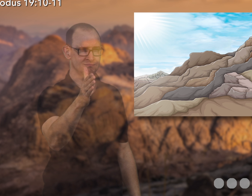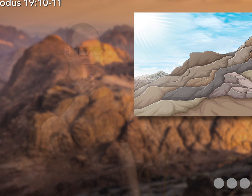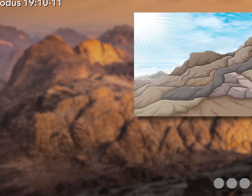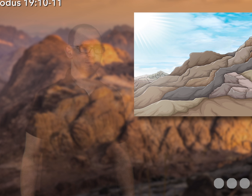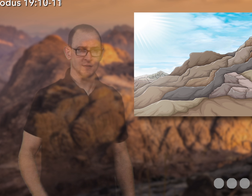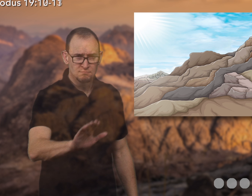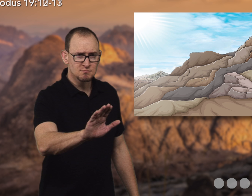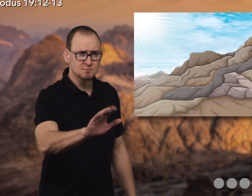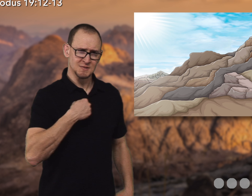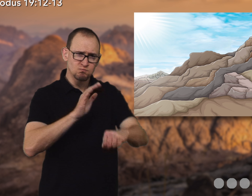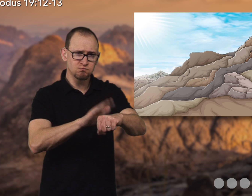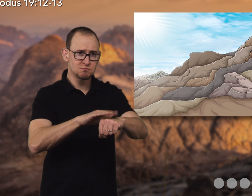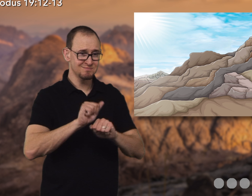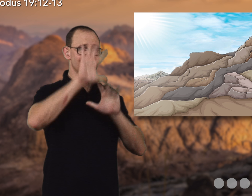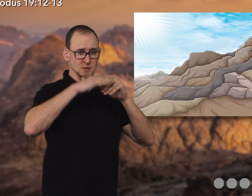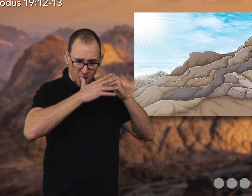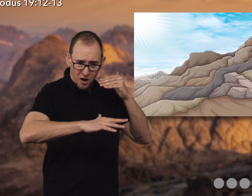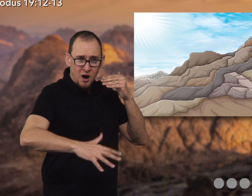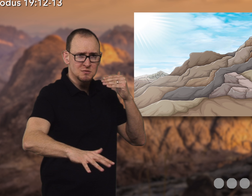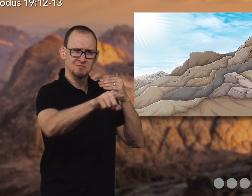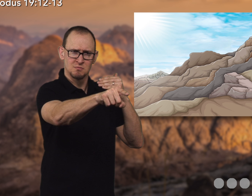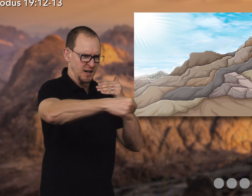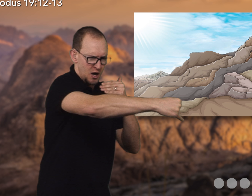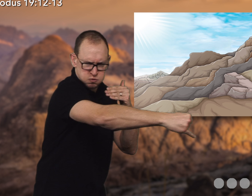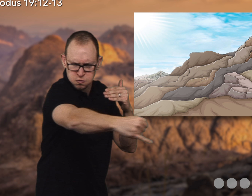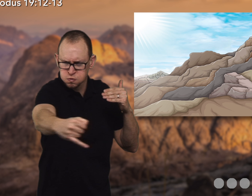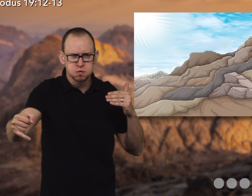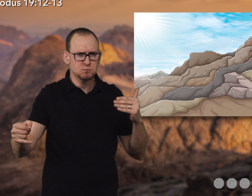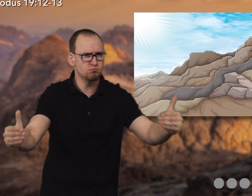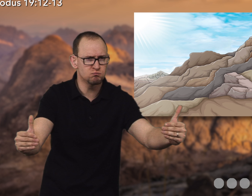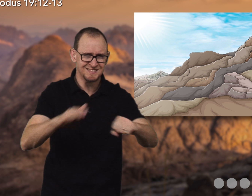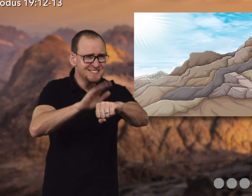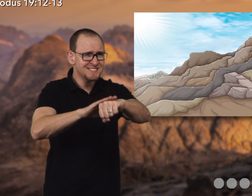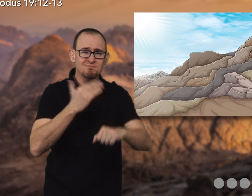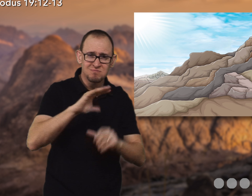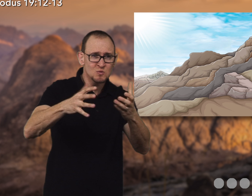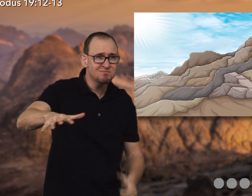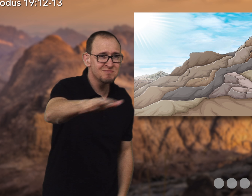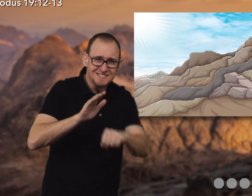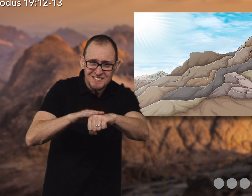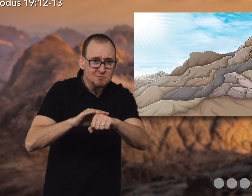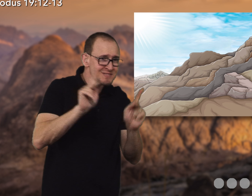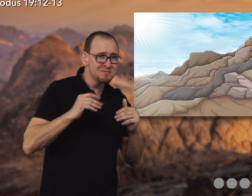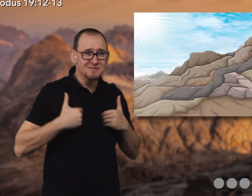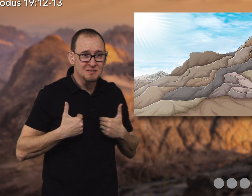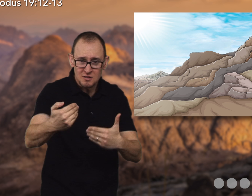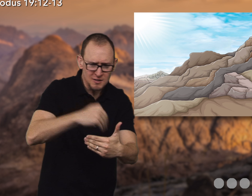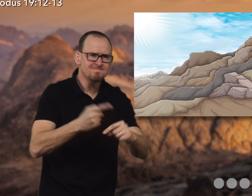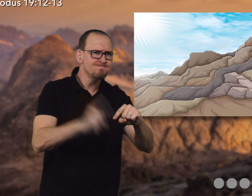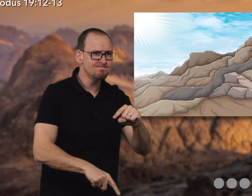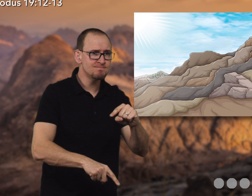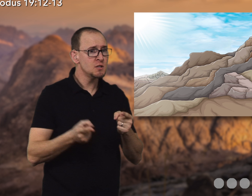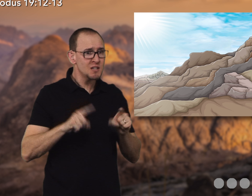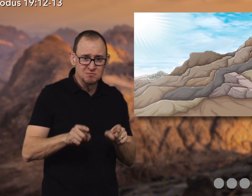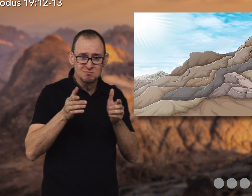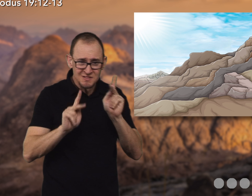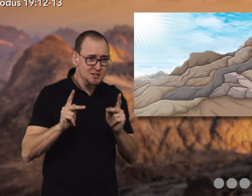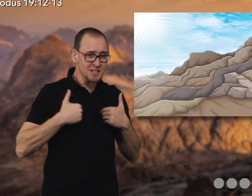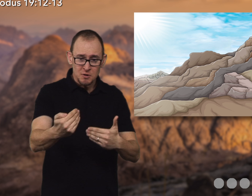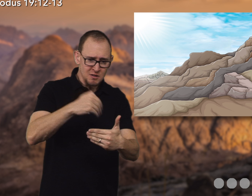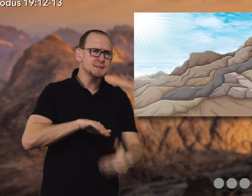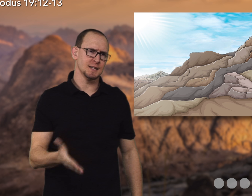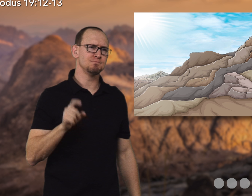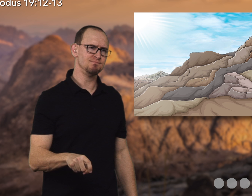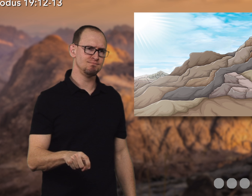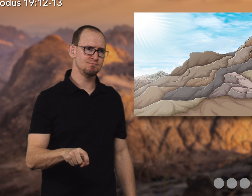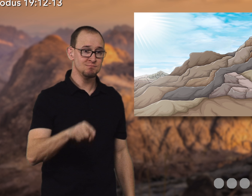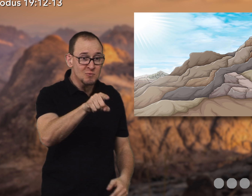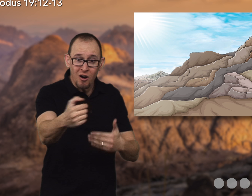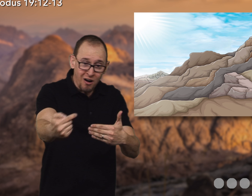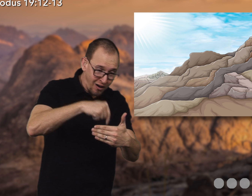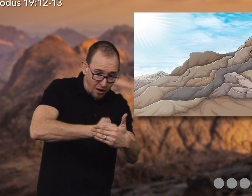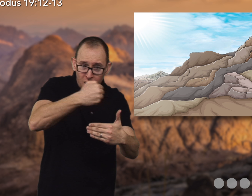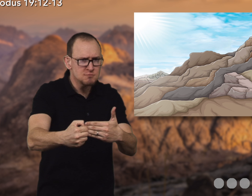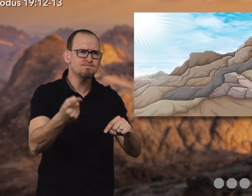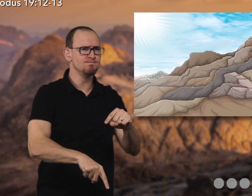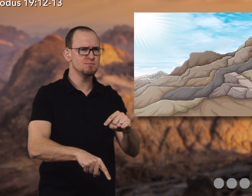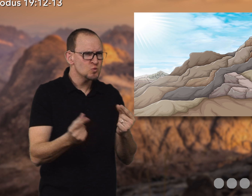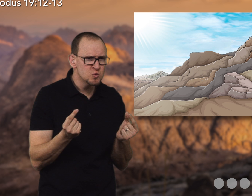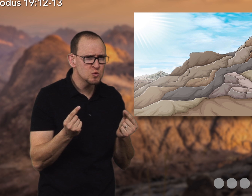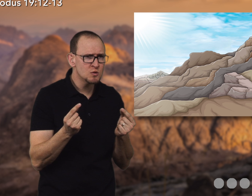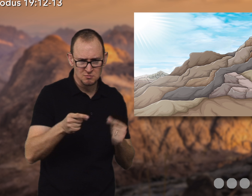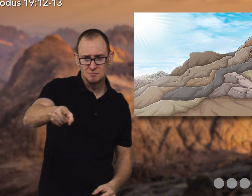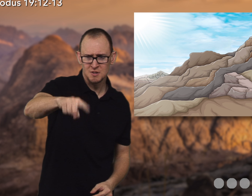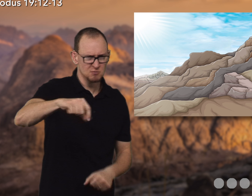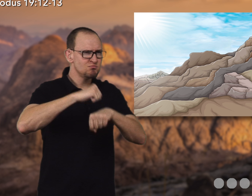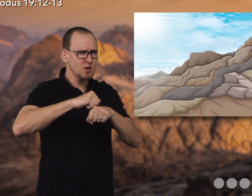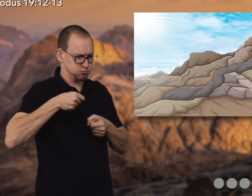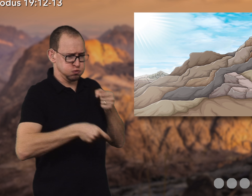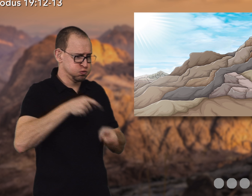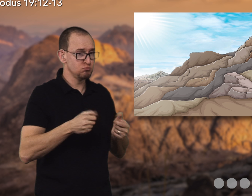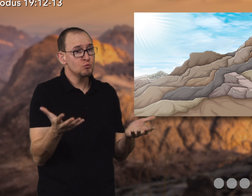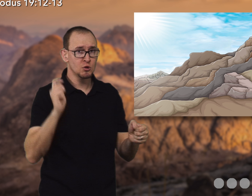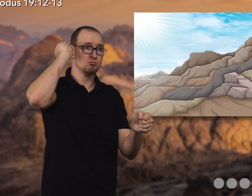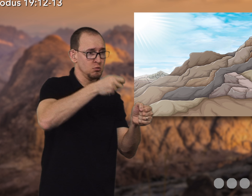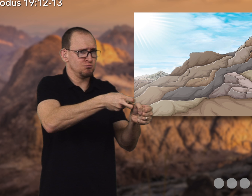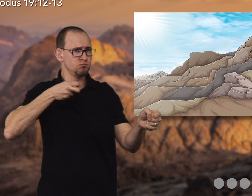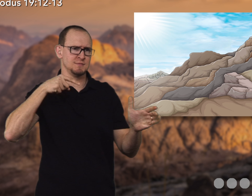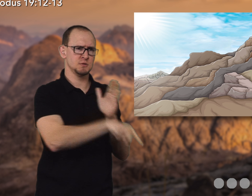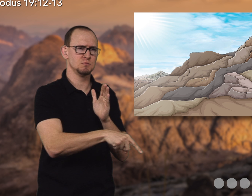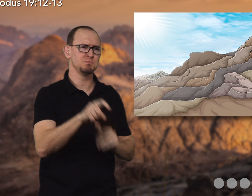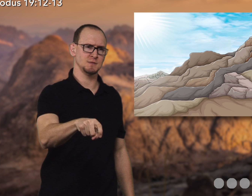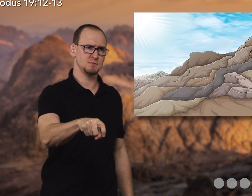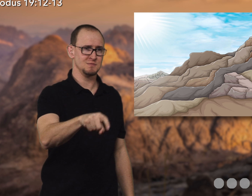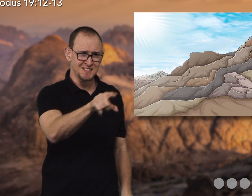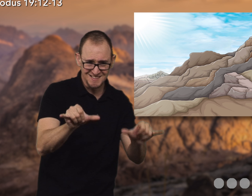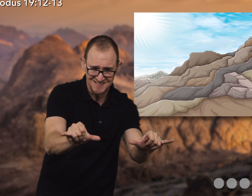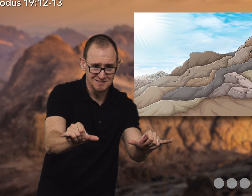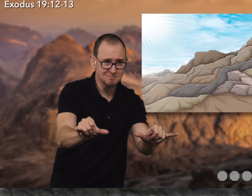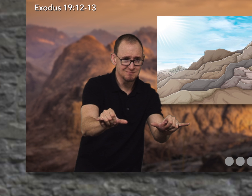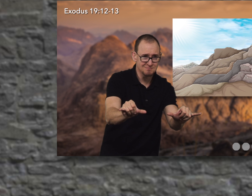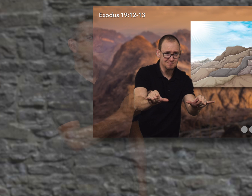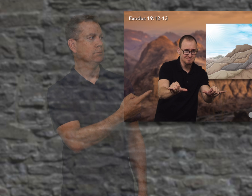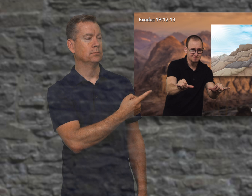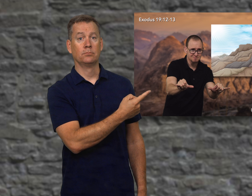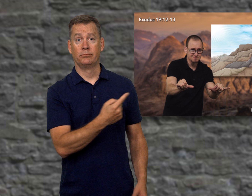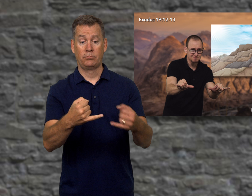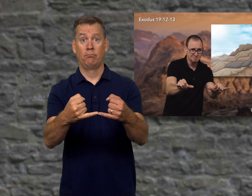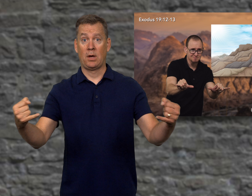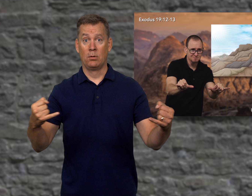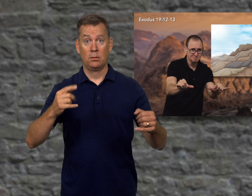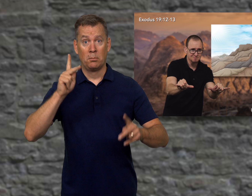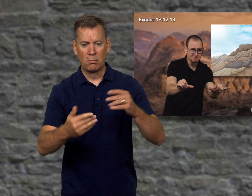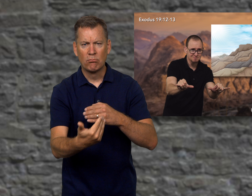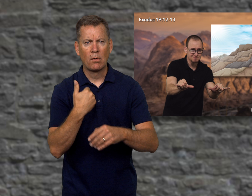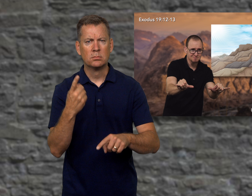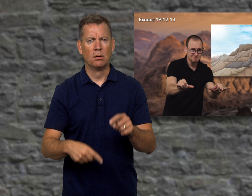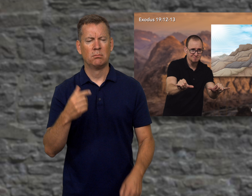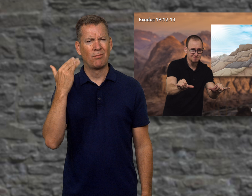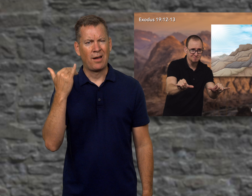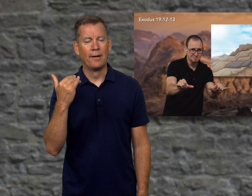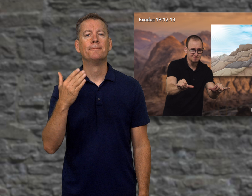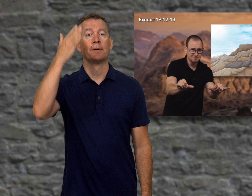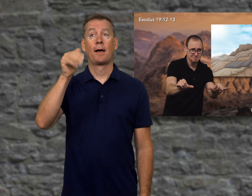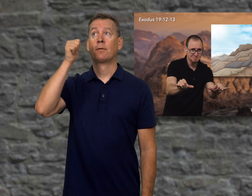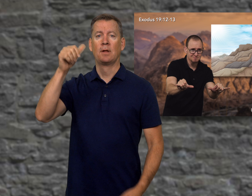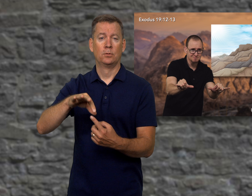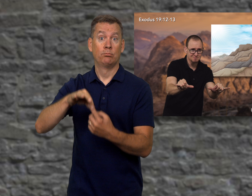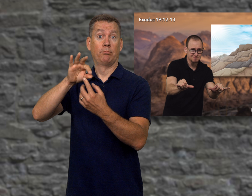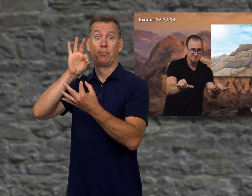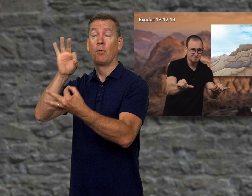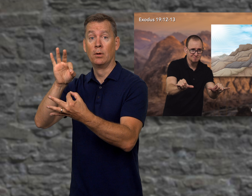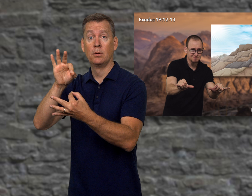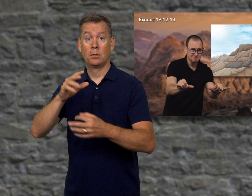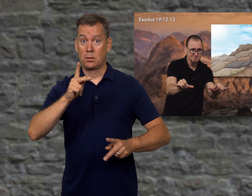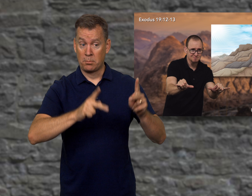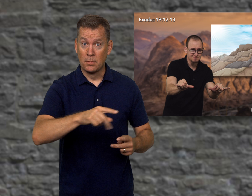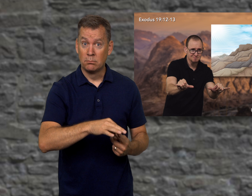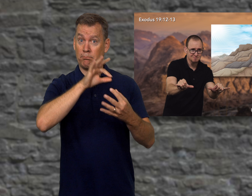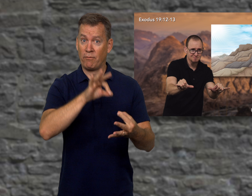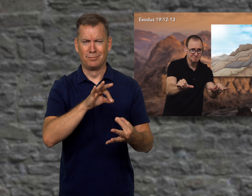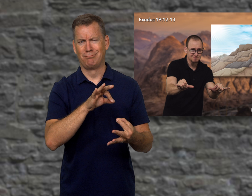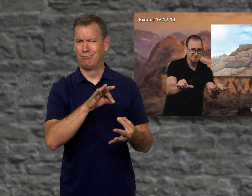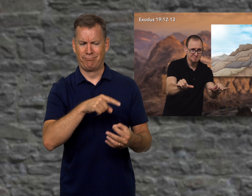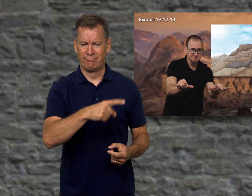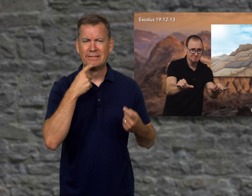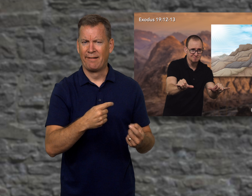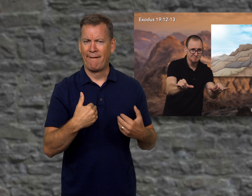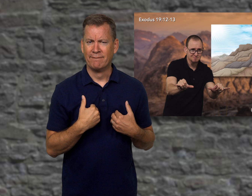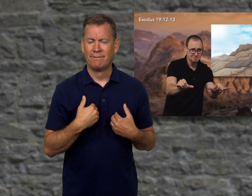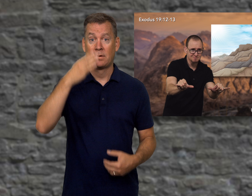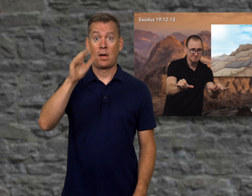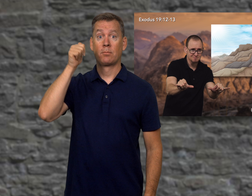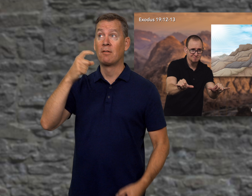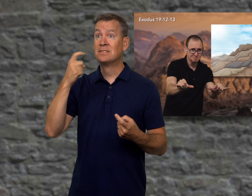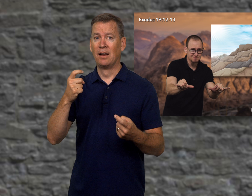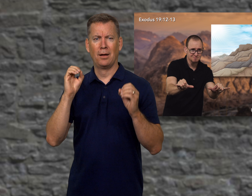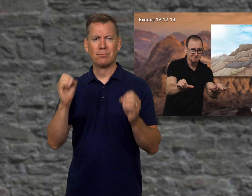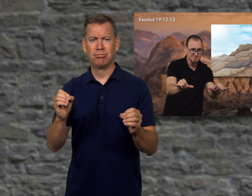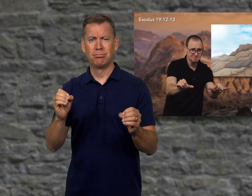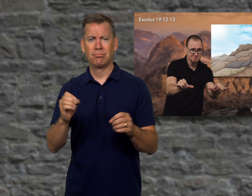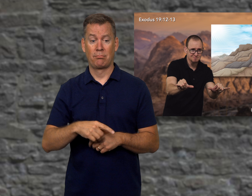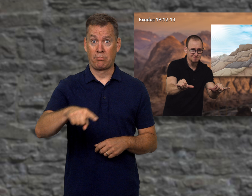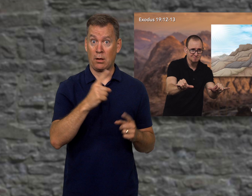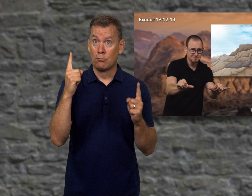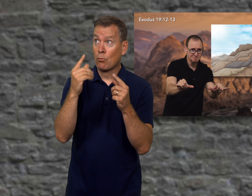And you are to set up a boundary for the people around the mountain and tell them, ‘Be careful not to go up on the mountain or touch its base.